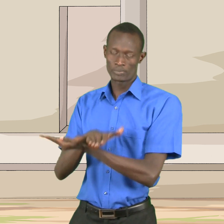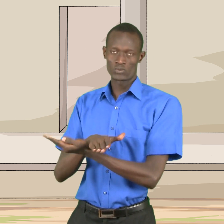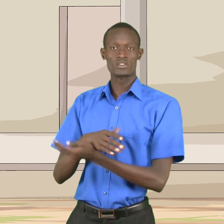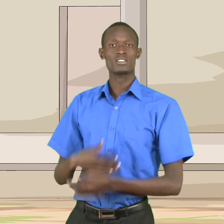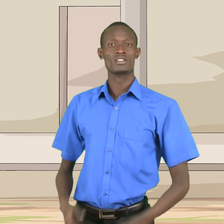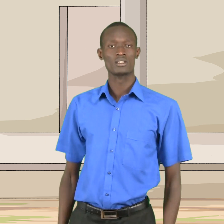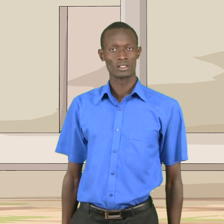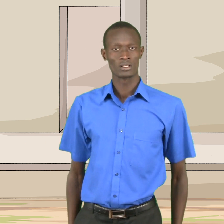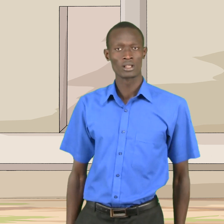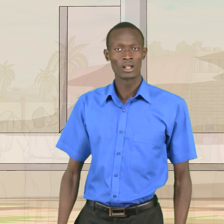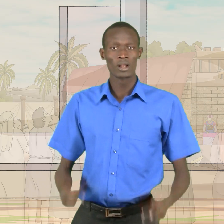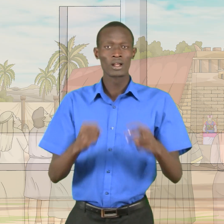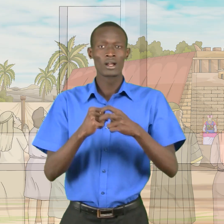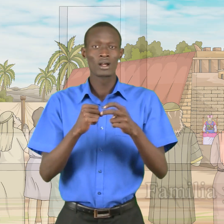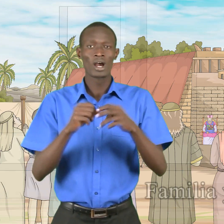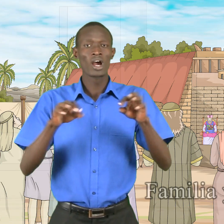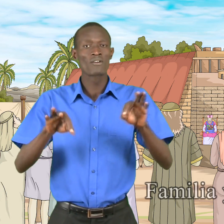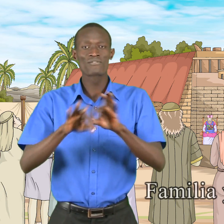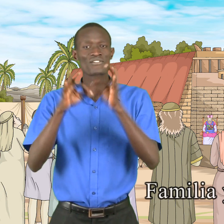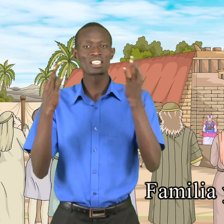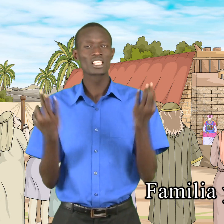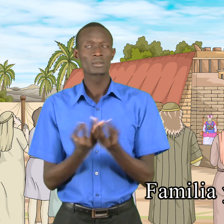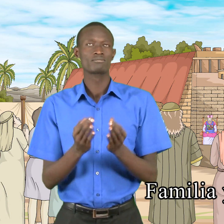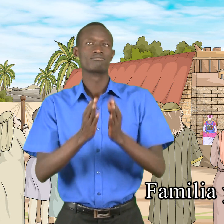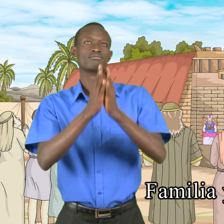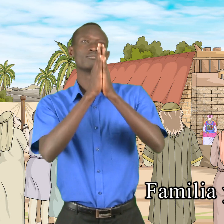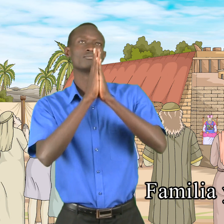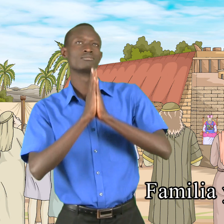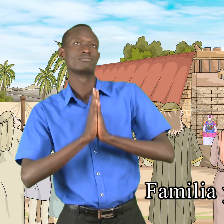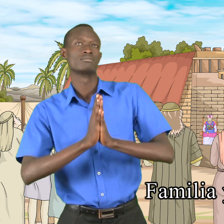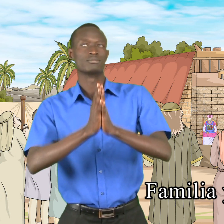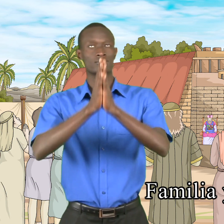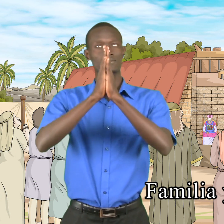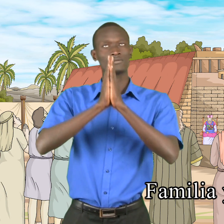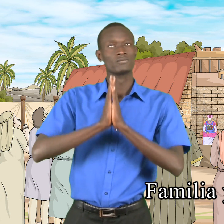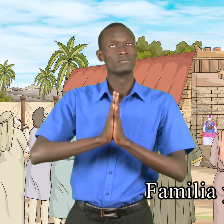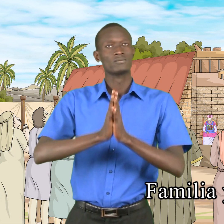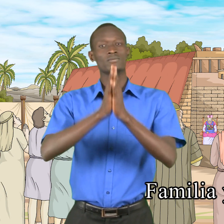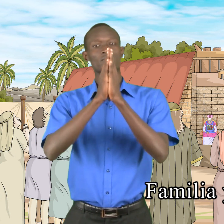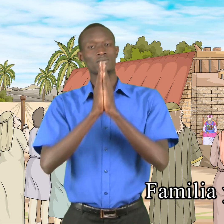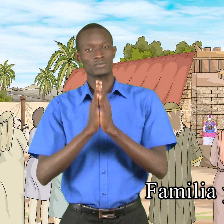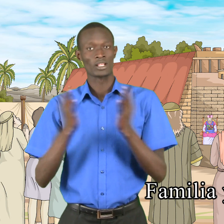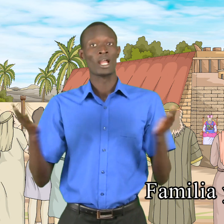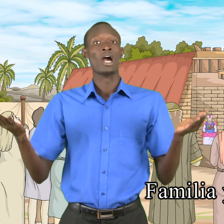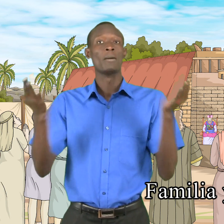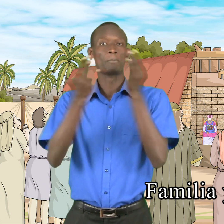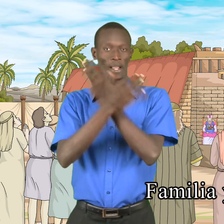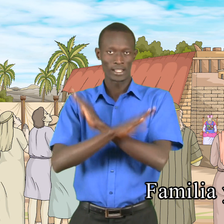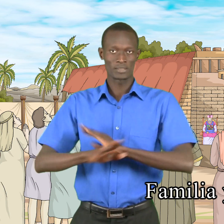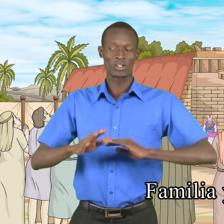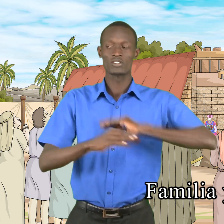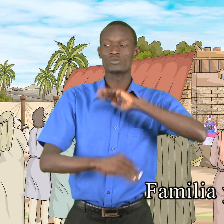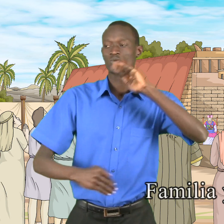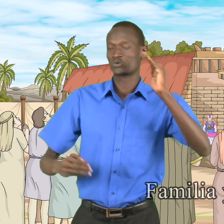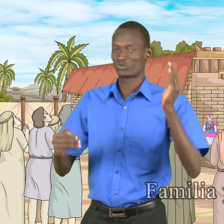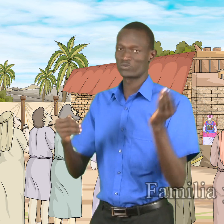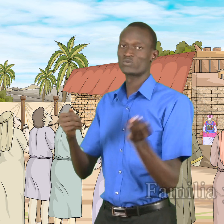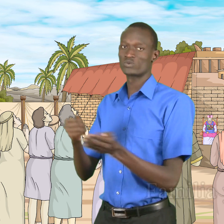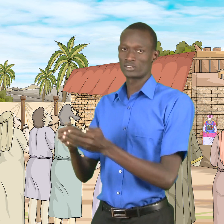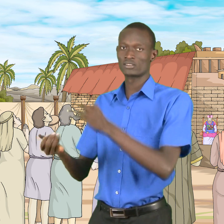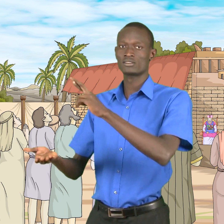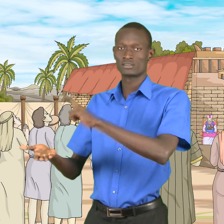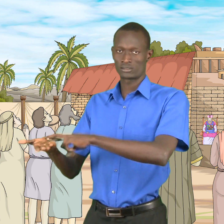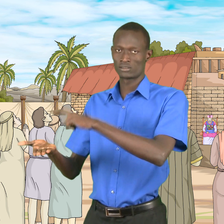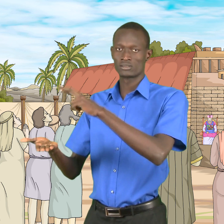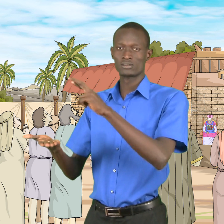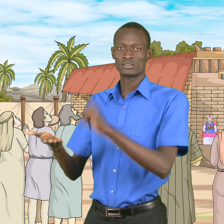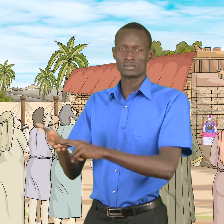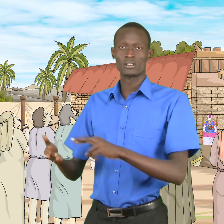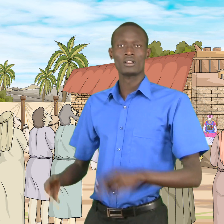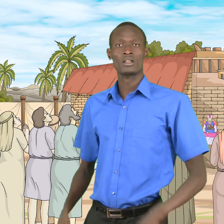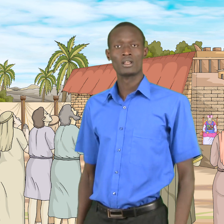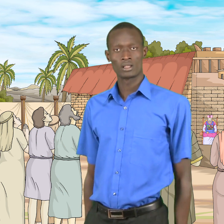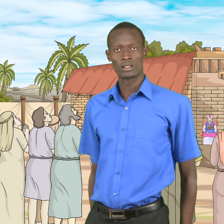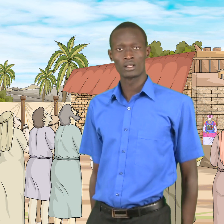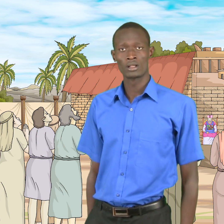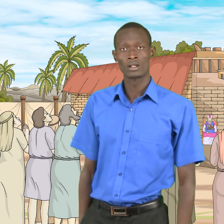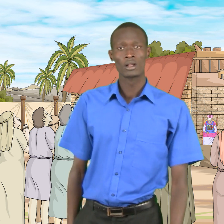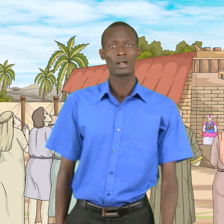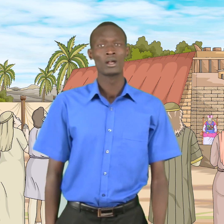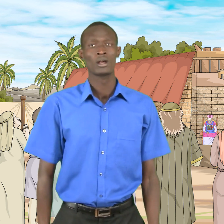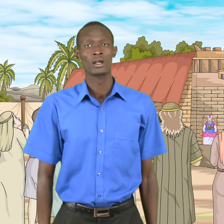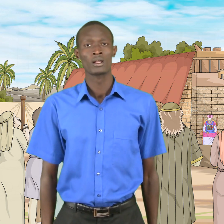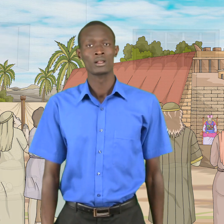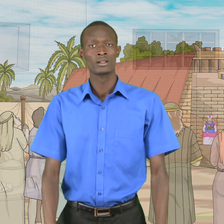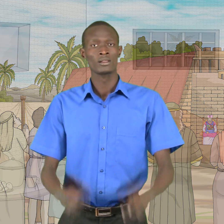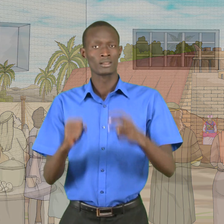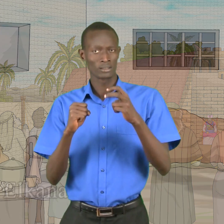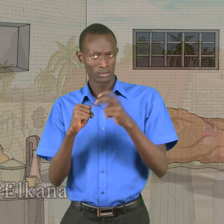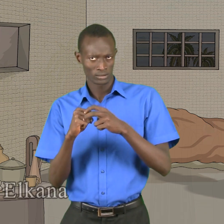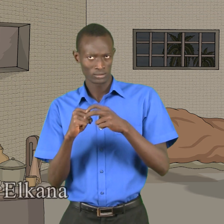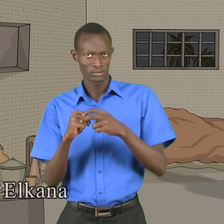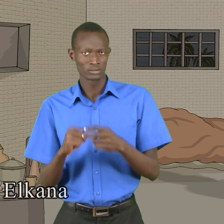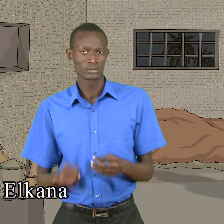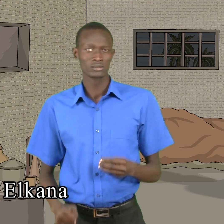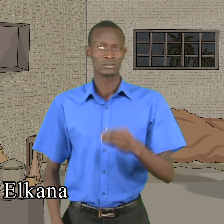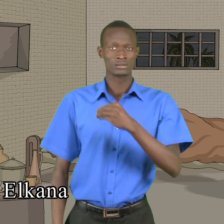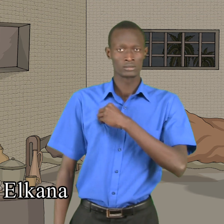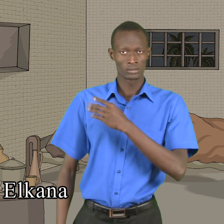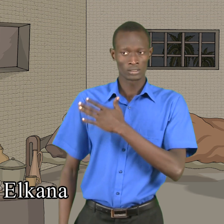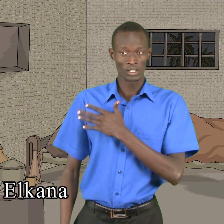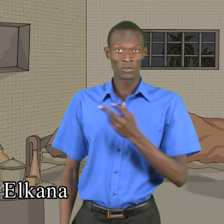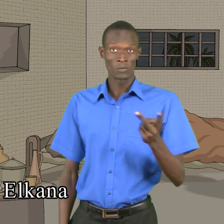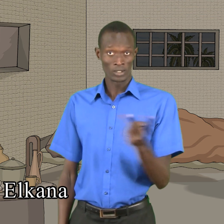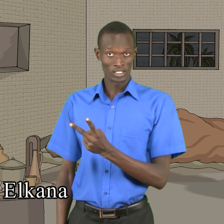The next morning Elkanah and Hannah got up early to bow in worship before the LORD, and then returned home to Ramah.